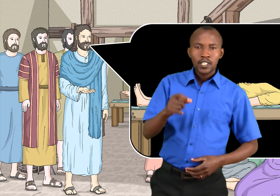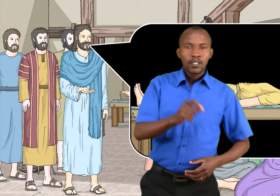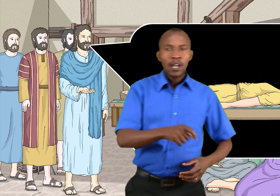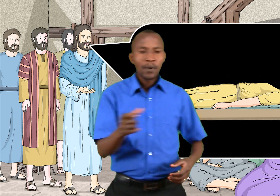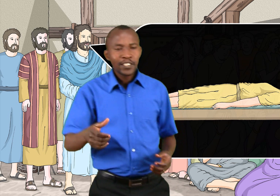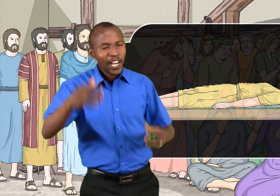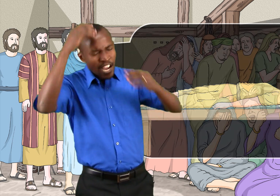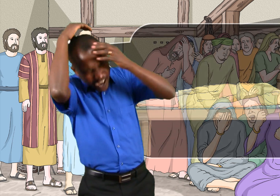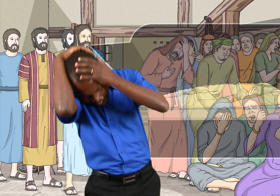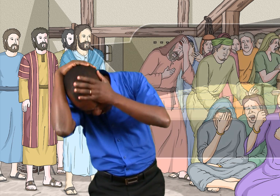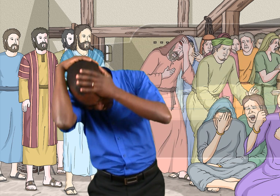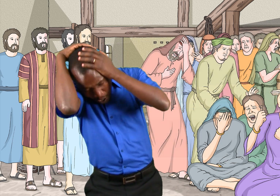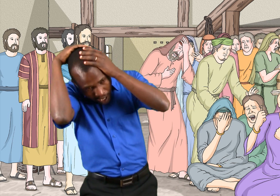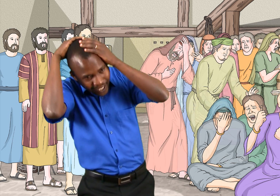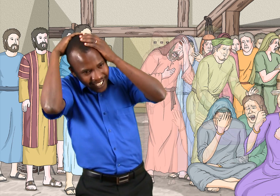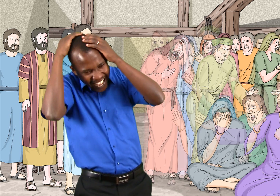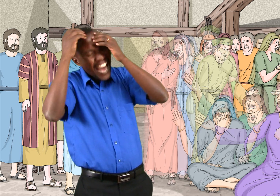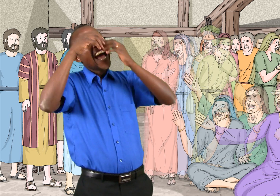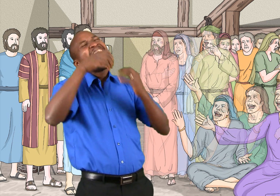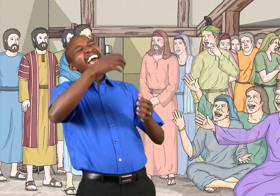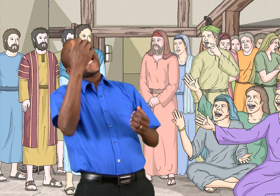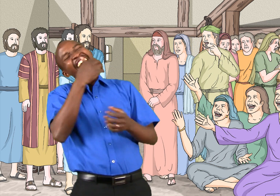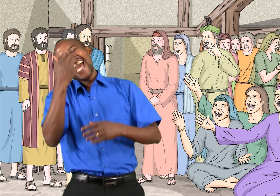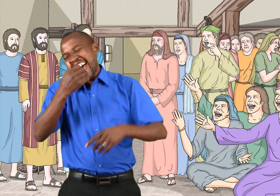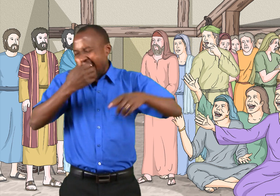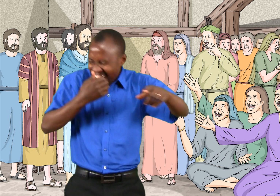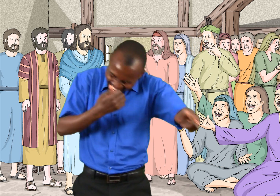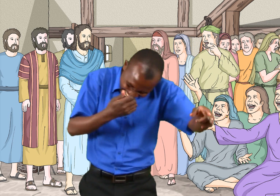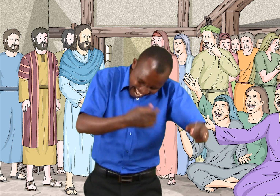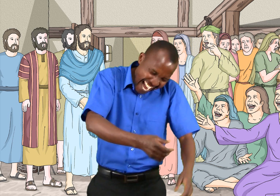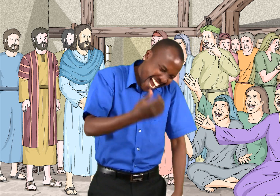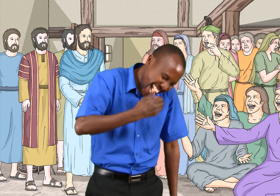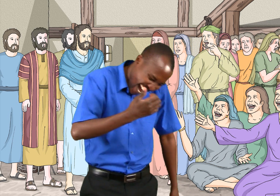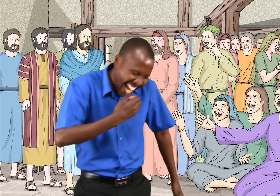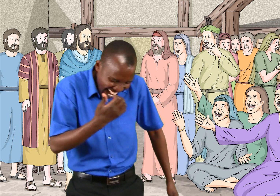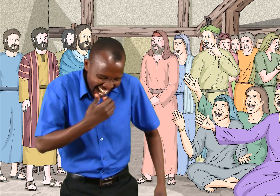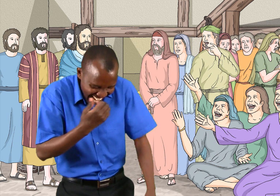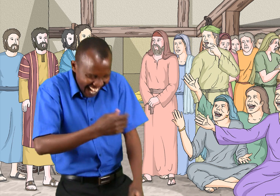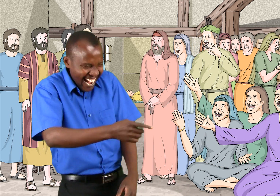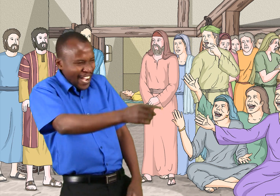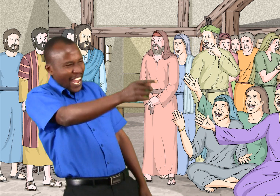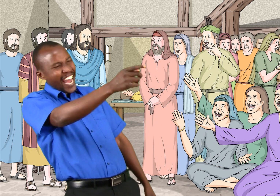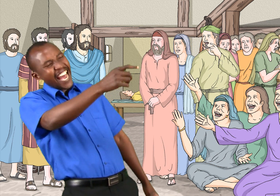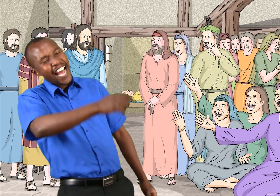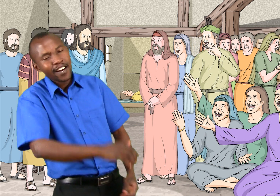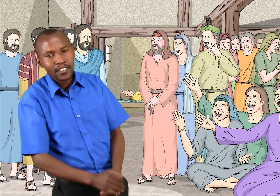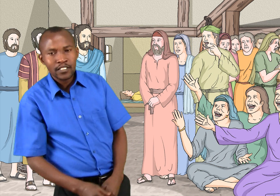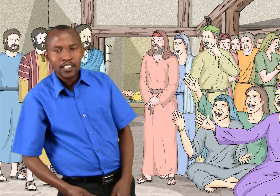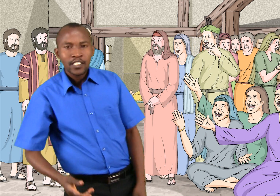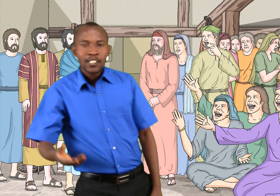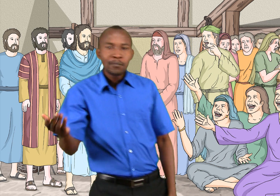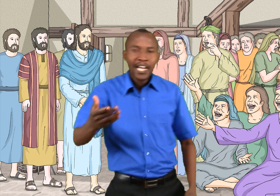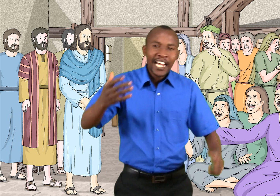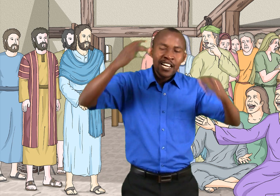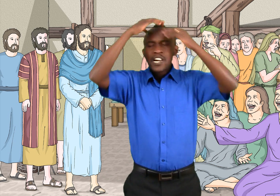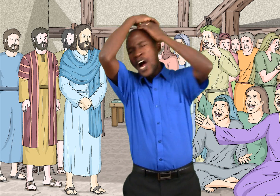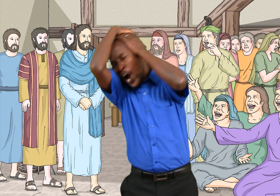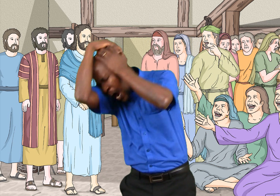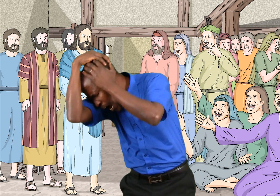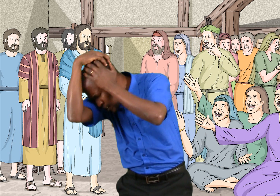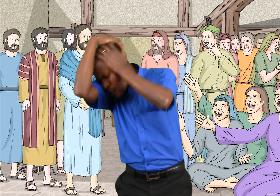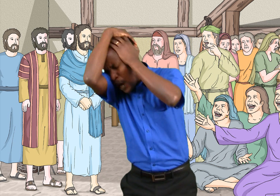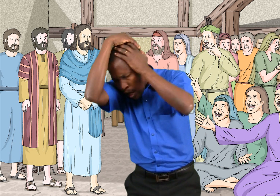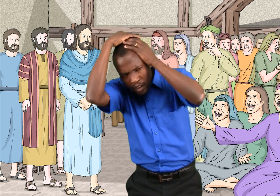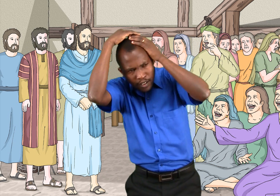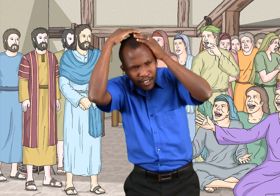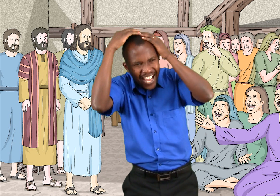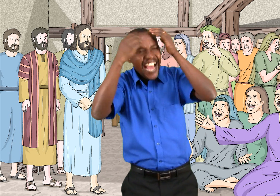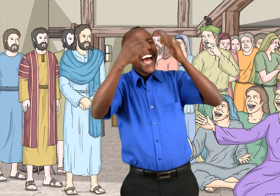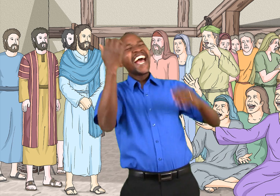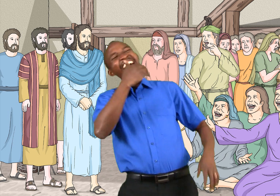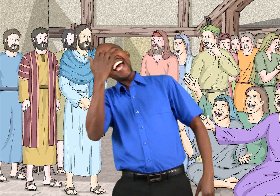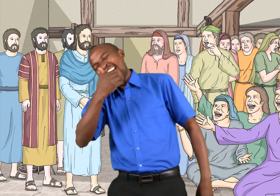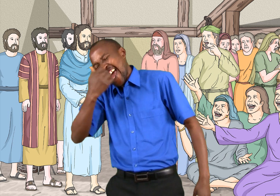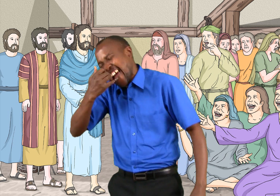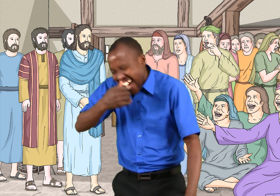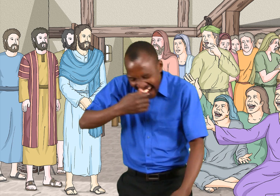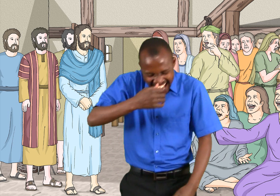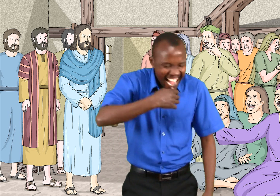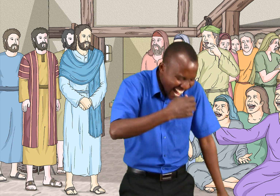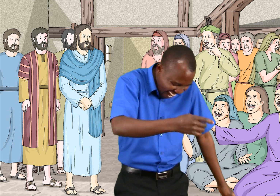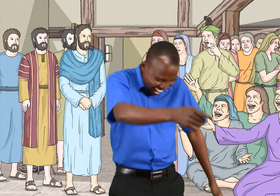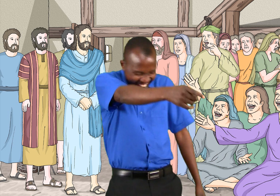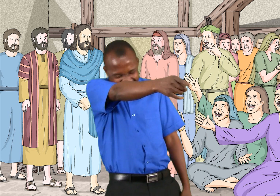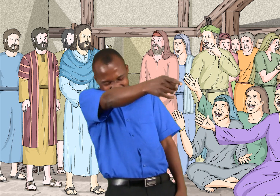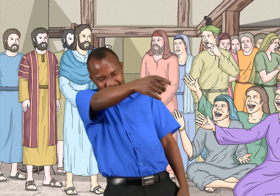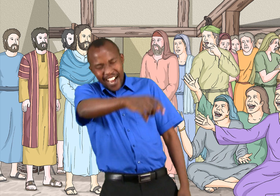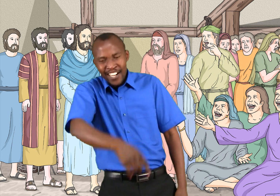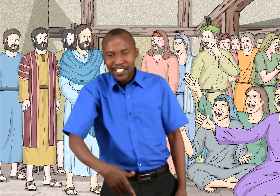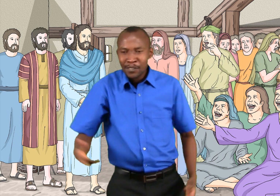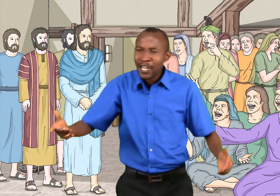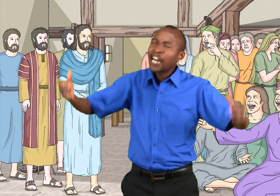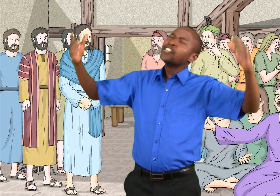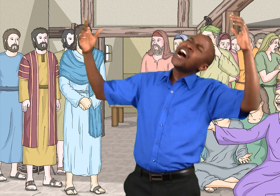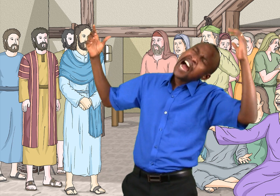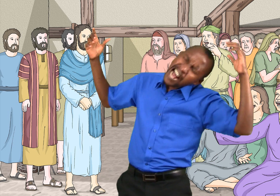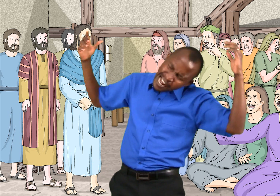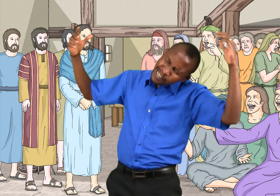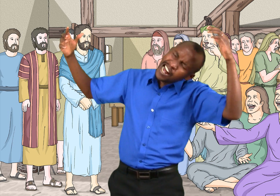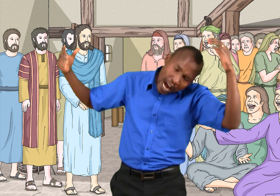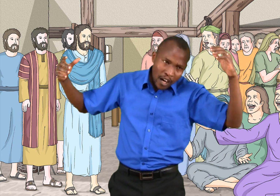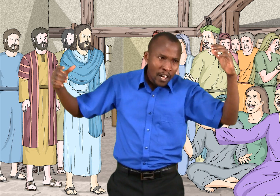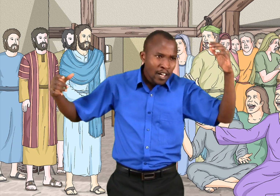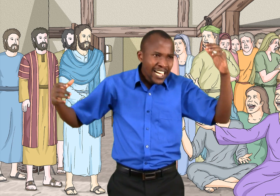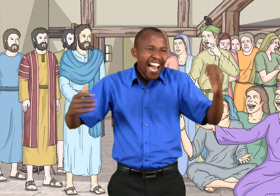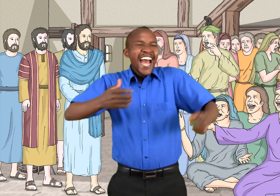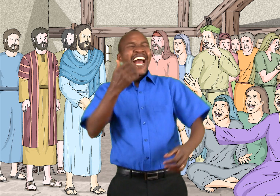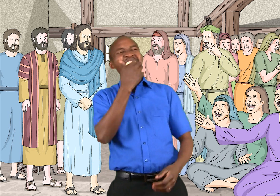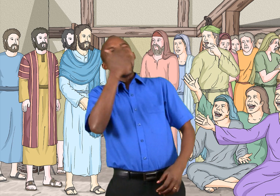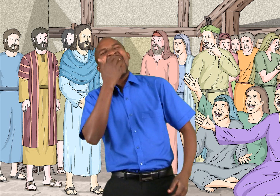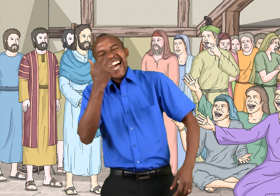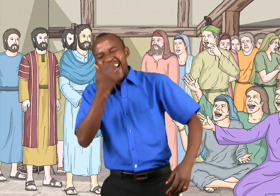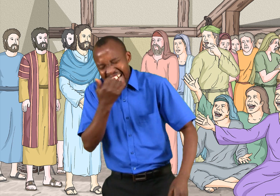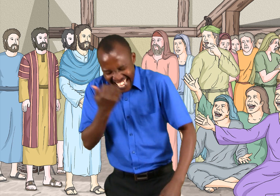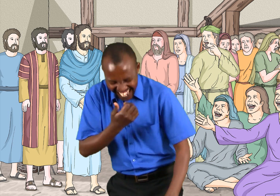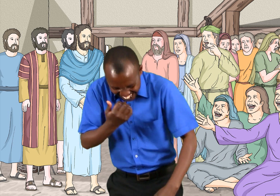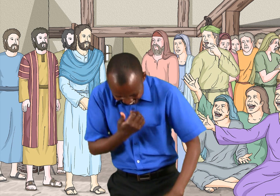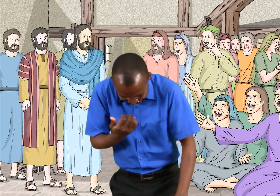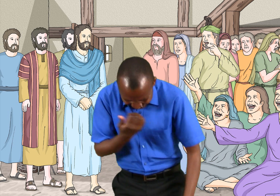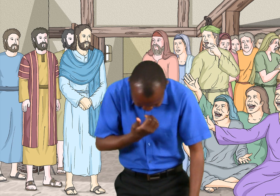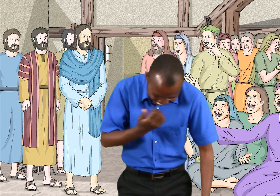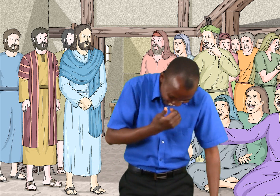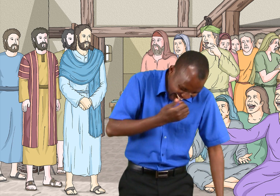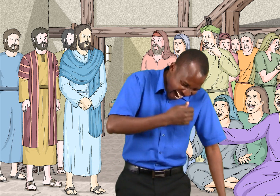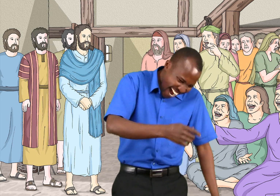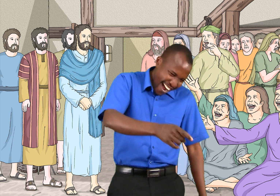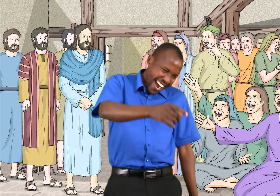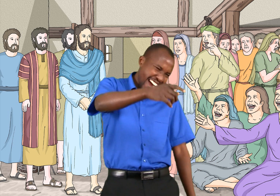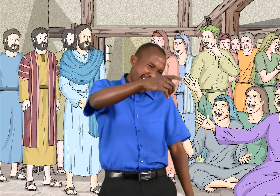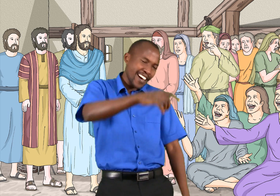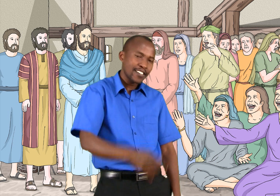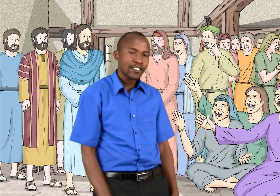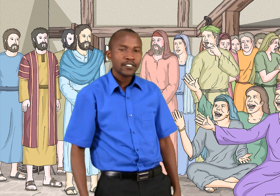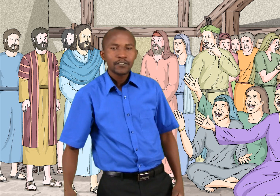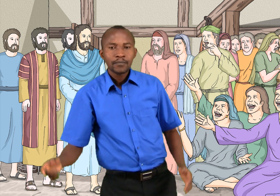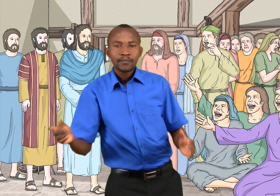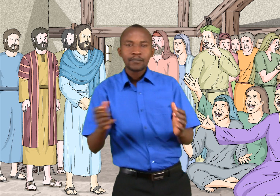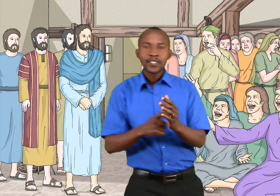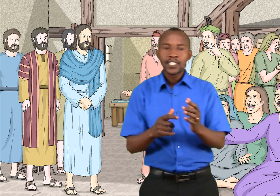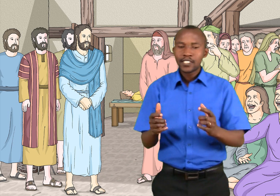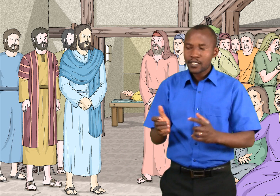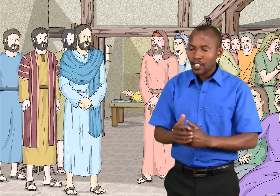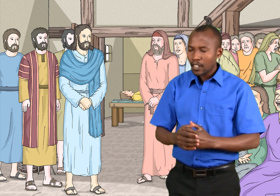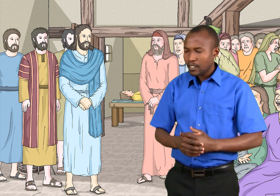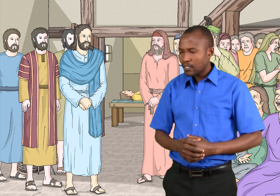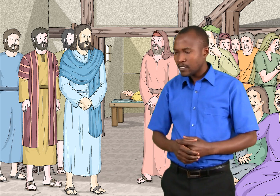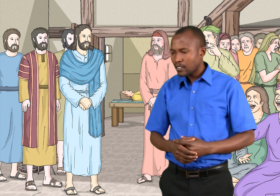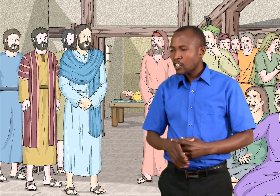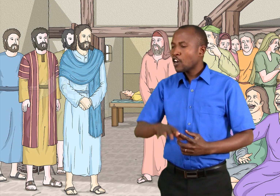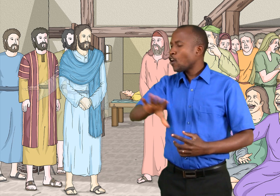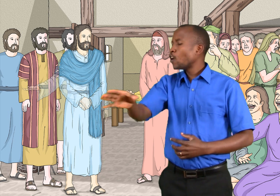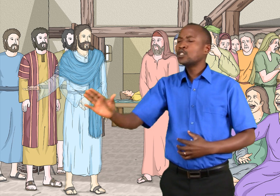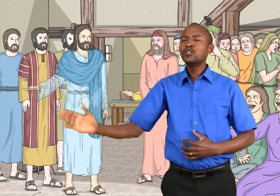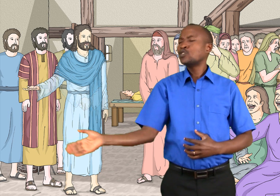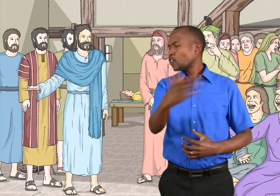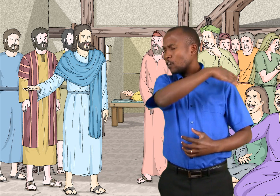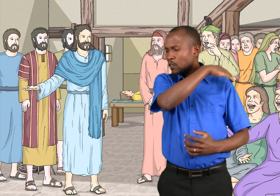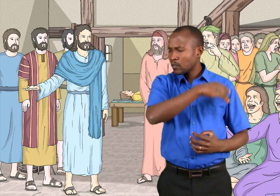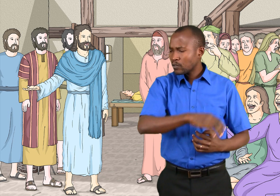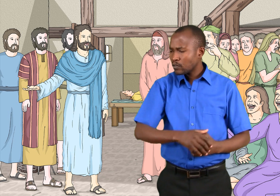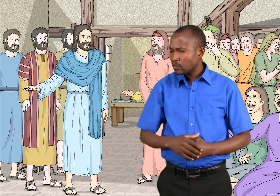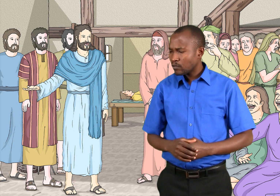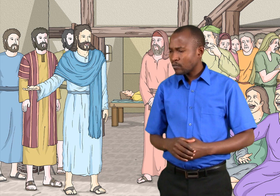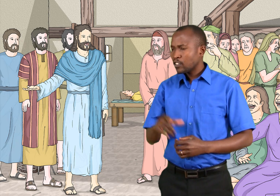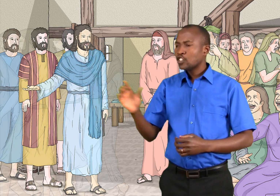And they laughed at Him.